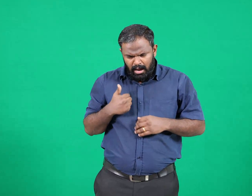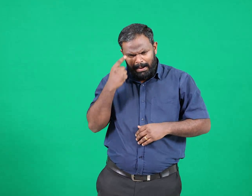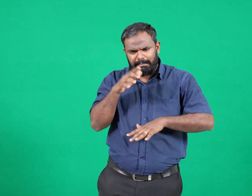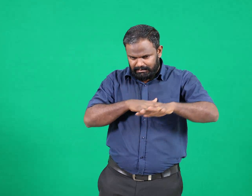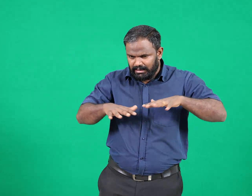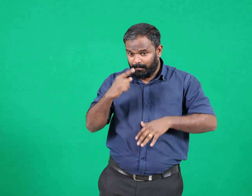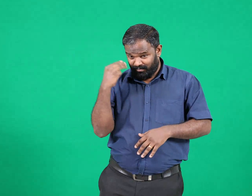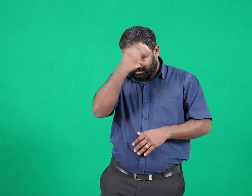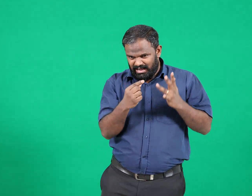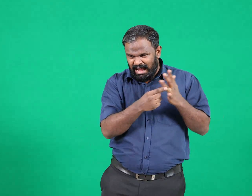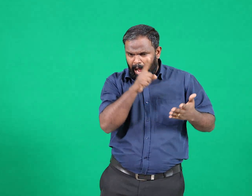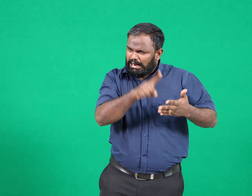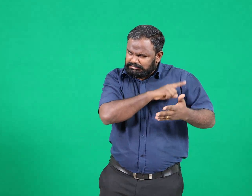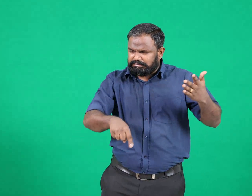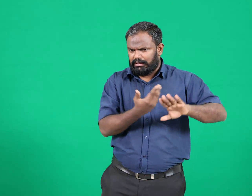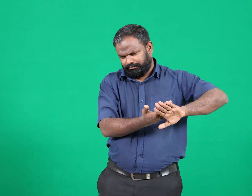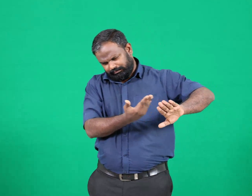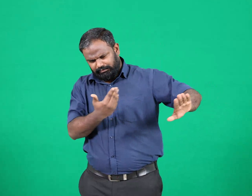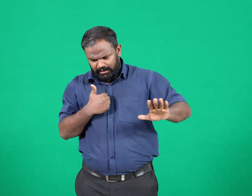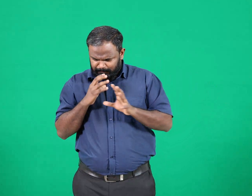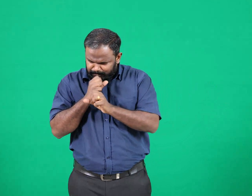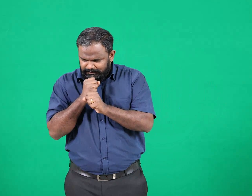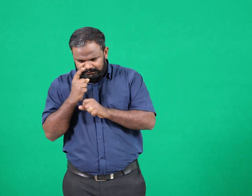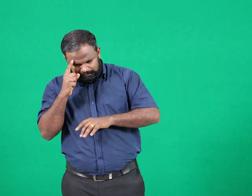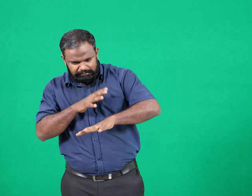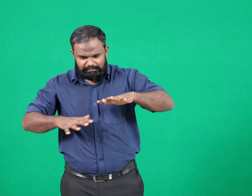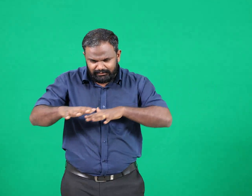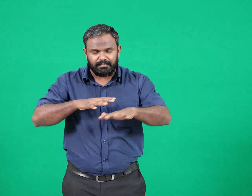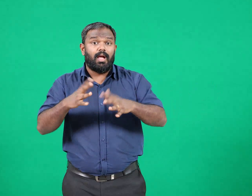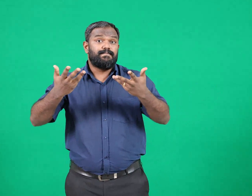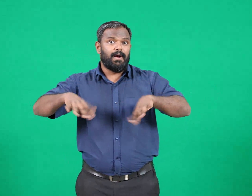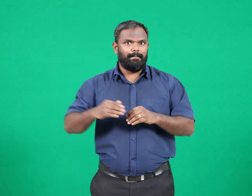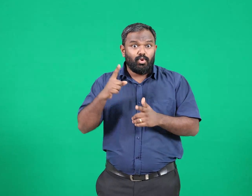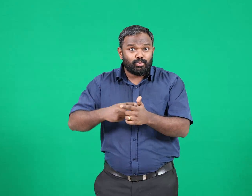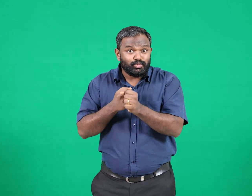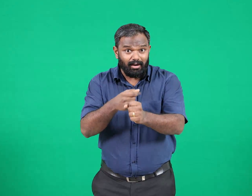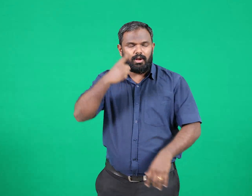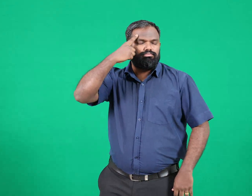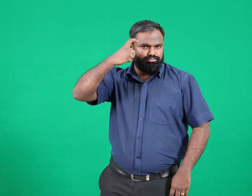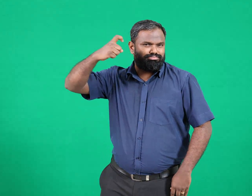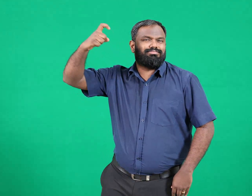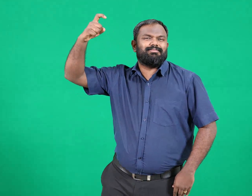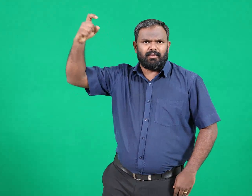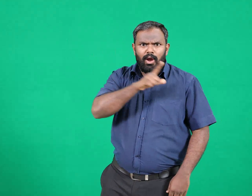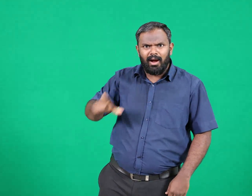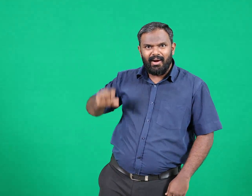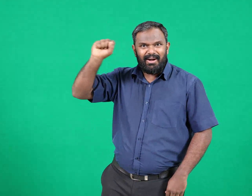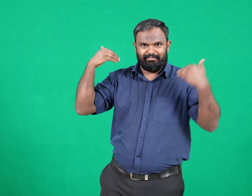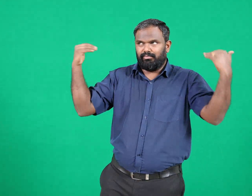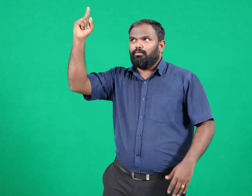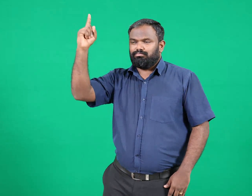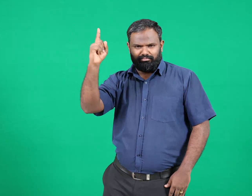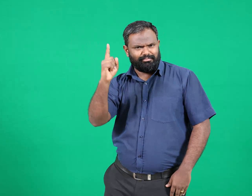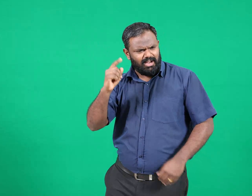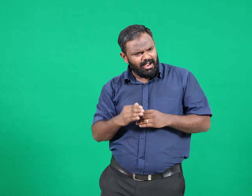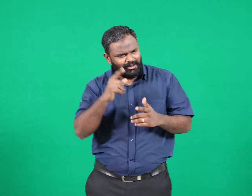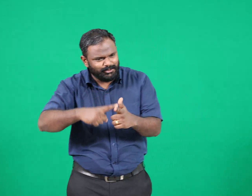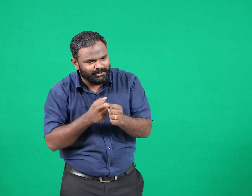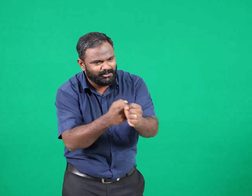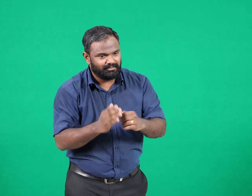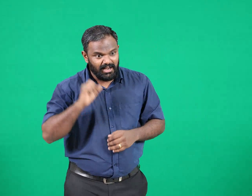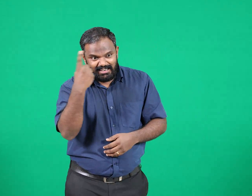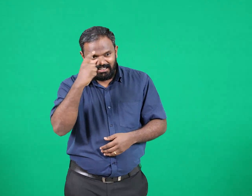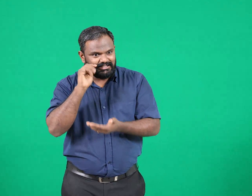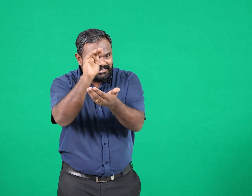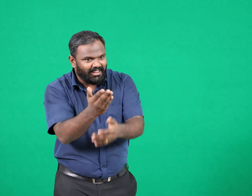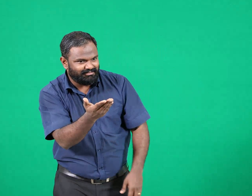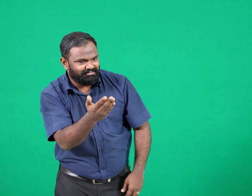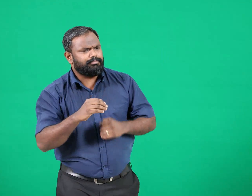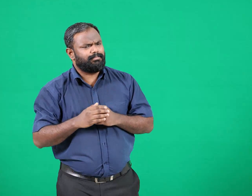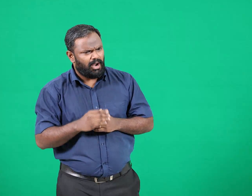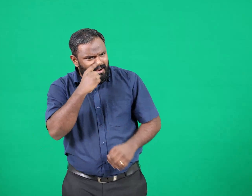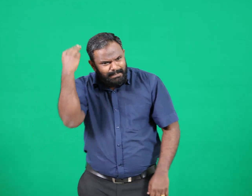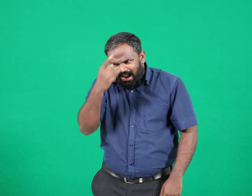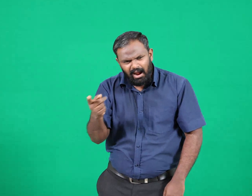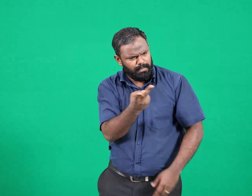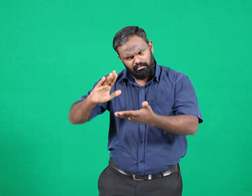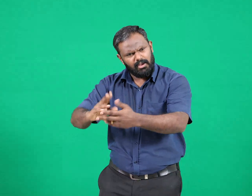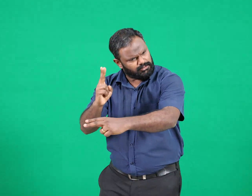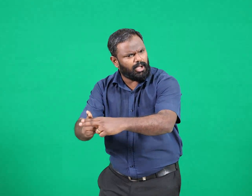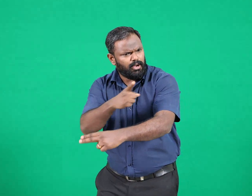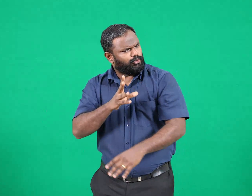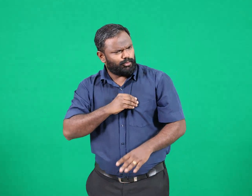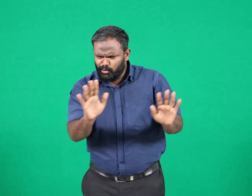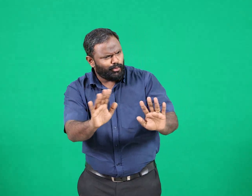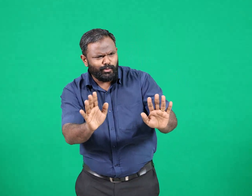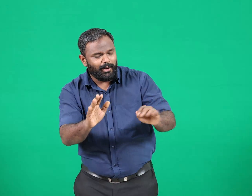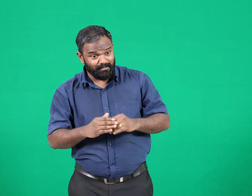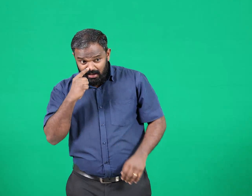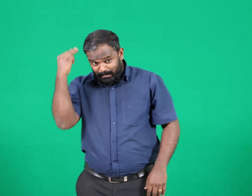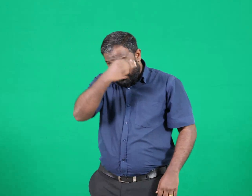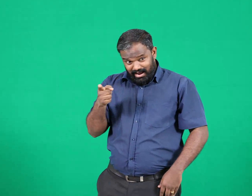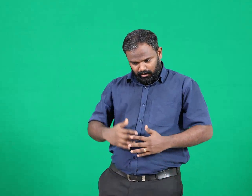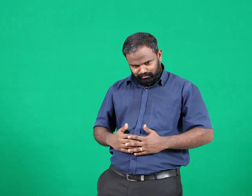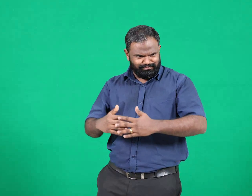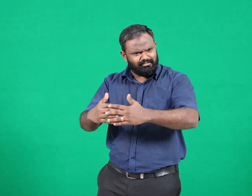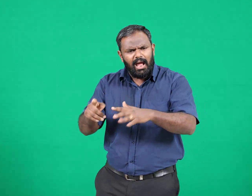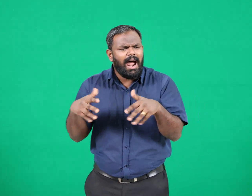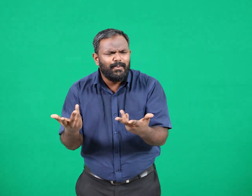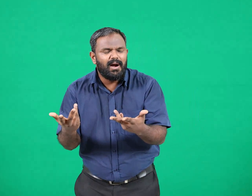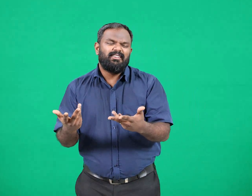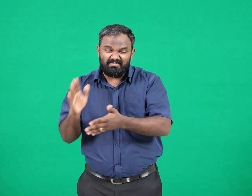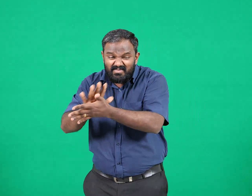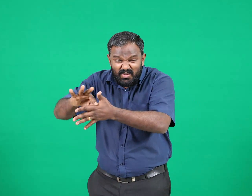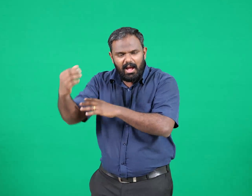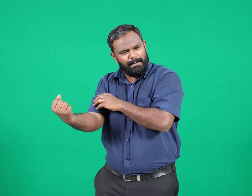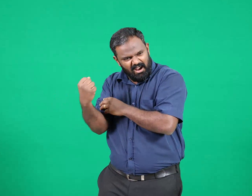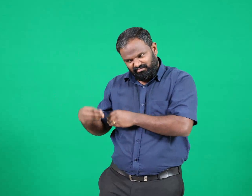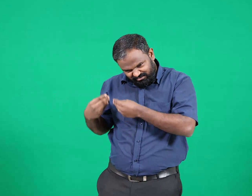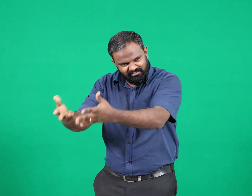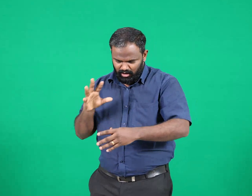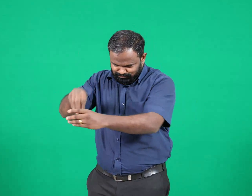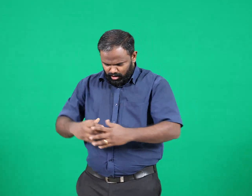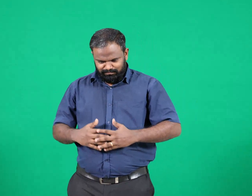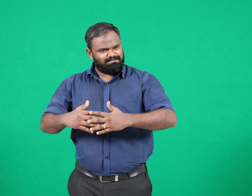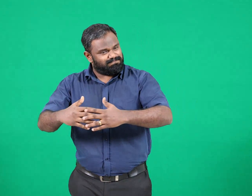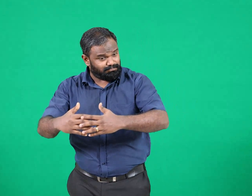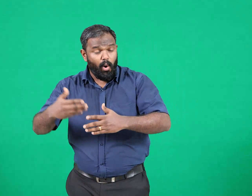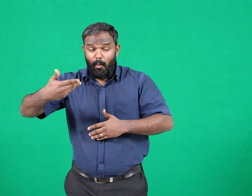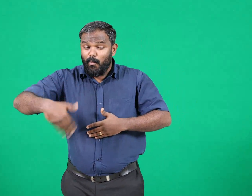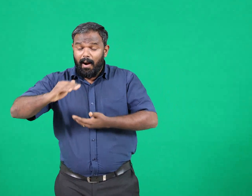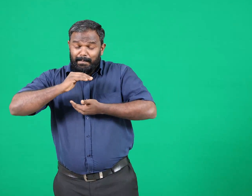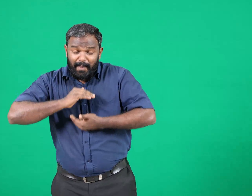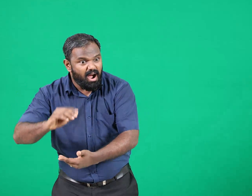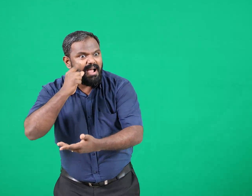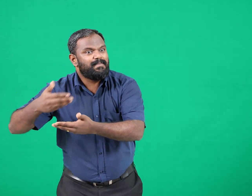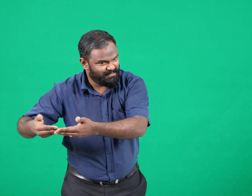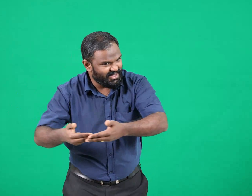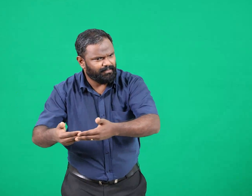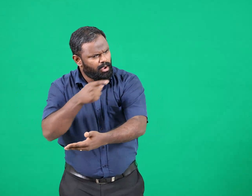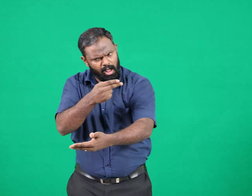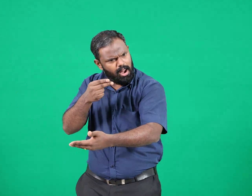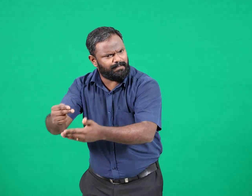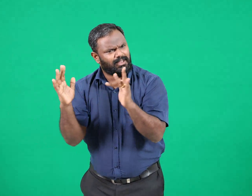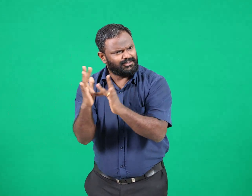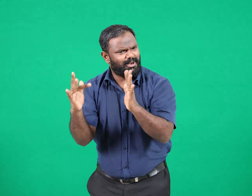But after he had pondered these things, an angel of the Lord appeared to him in a dream and said, "Joseph, son of David, do not be afraid to embrace Mary as your wife, for the One conceived in her is from the Holy Spirit.